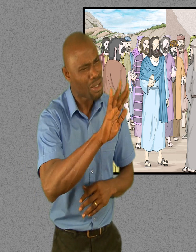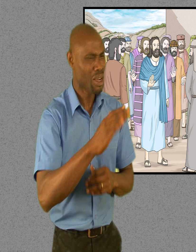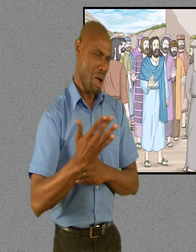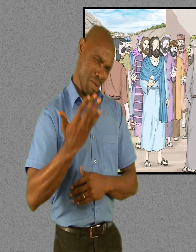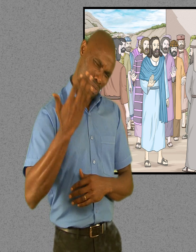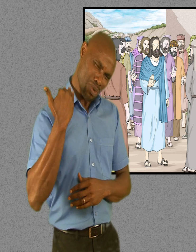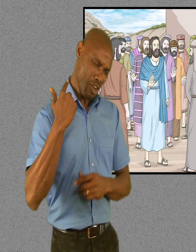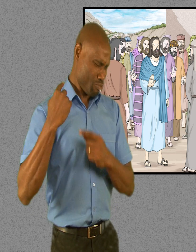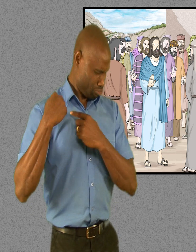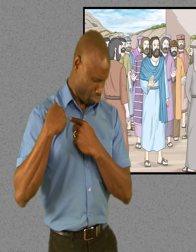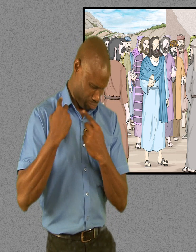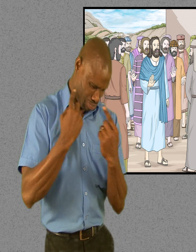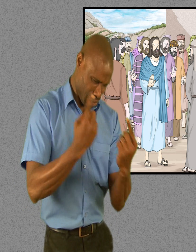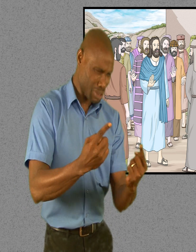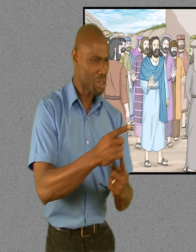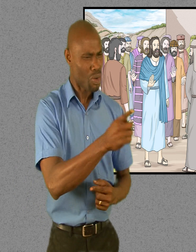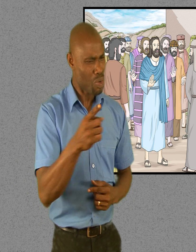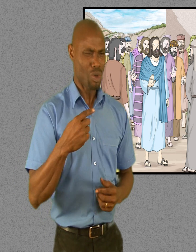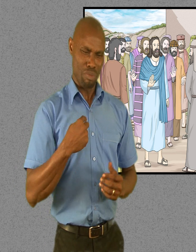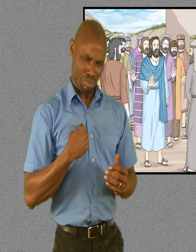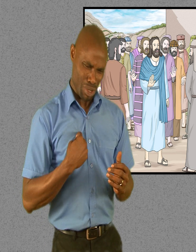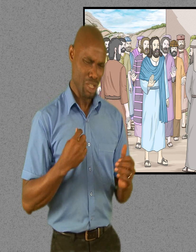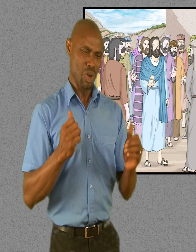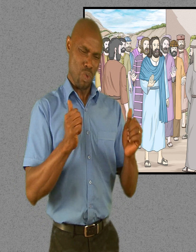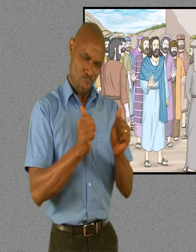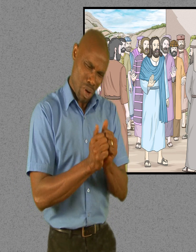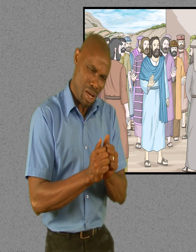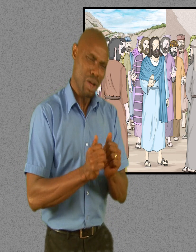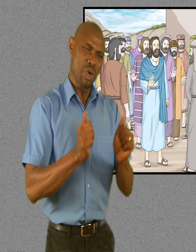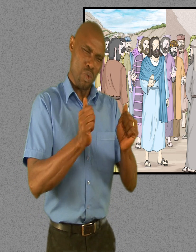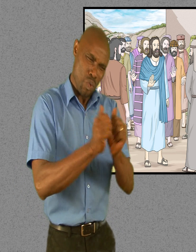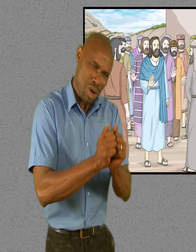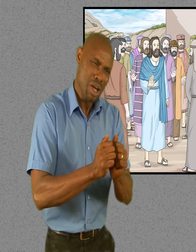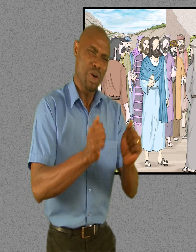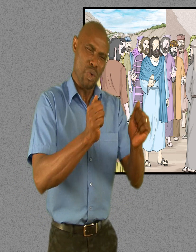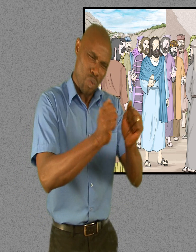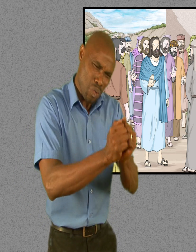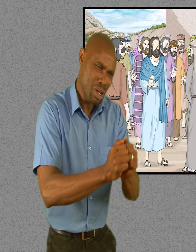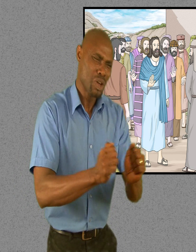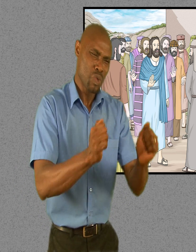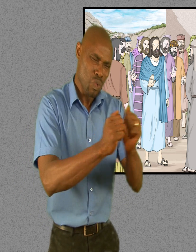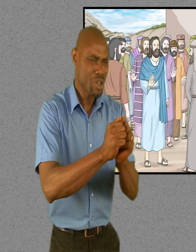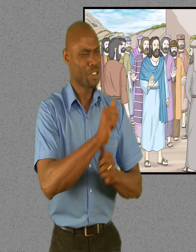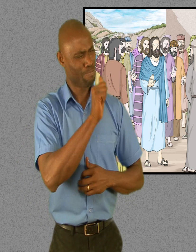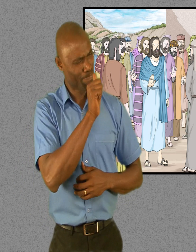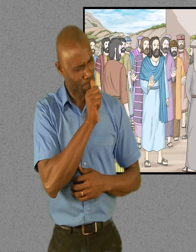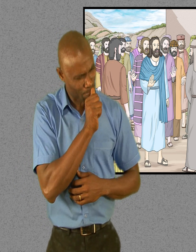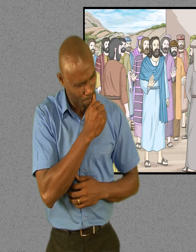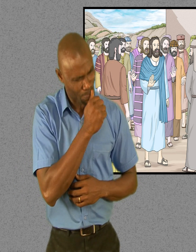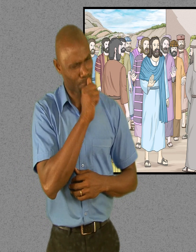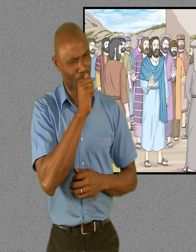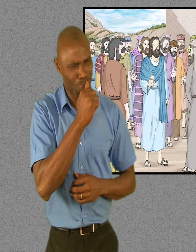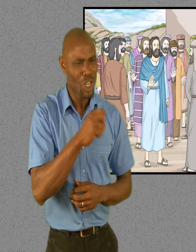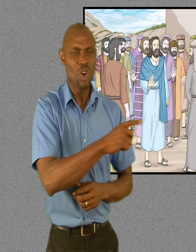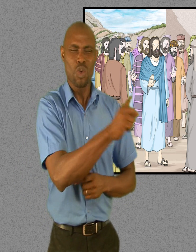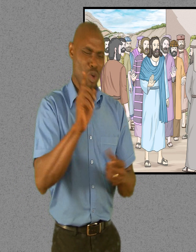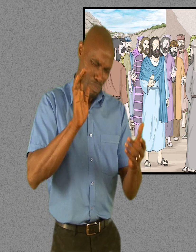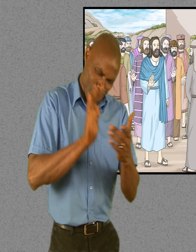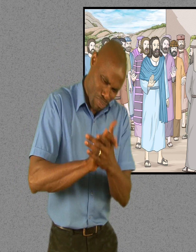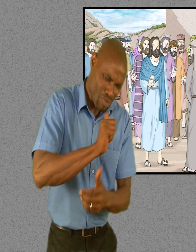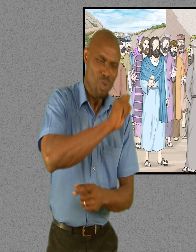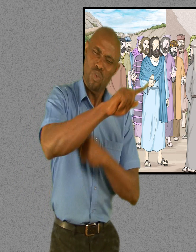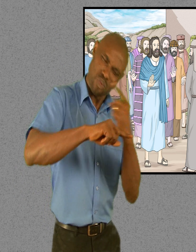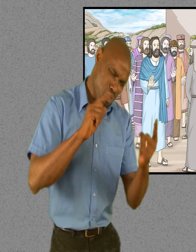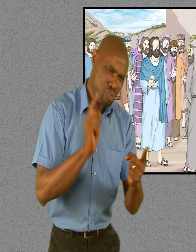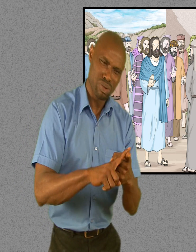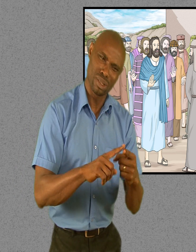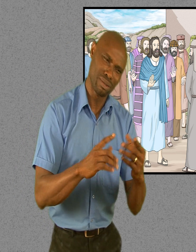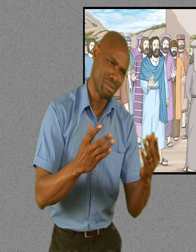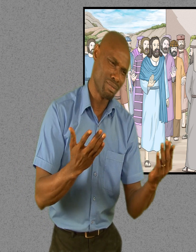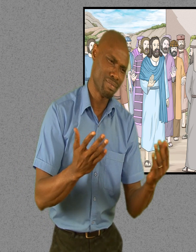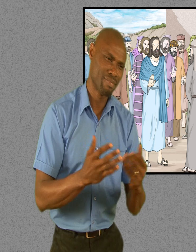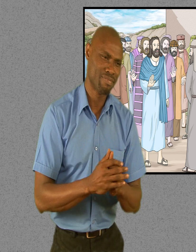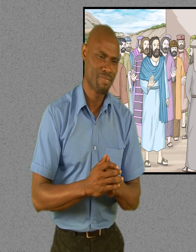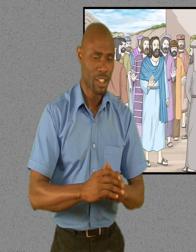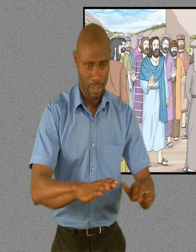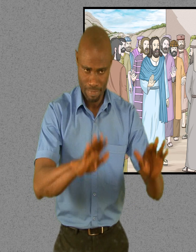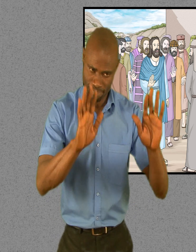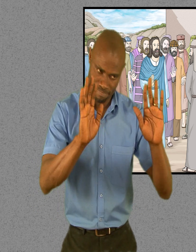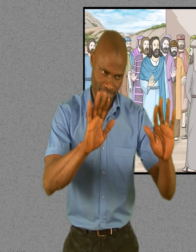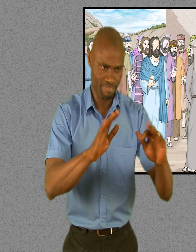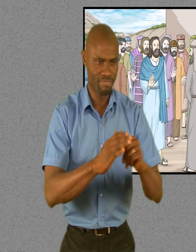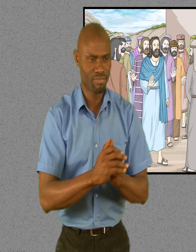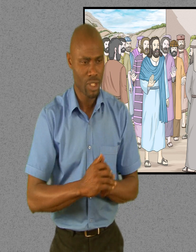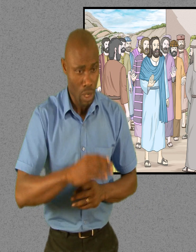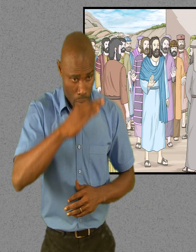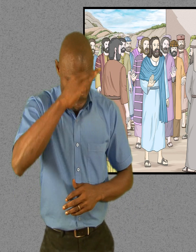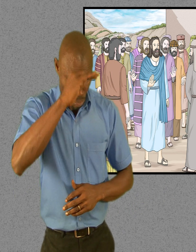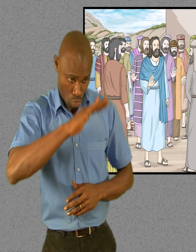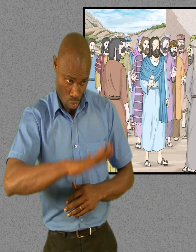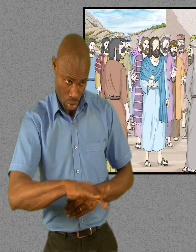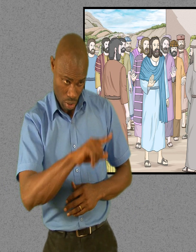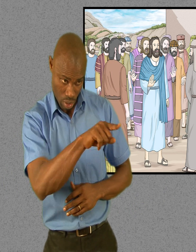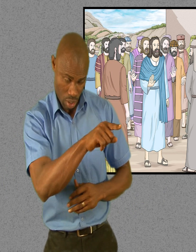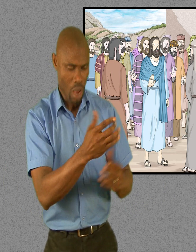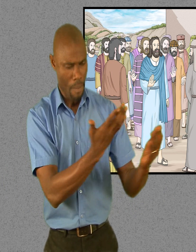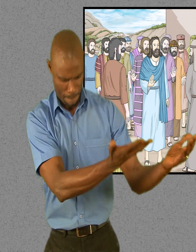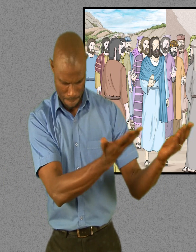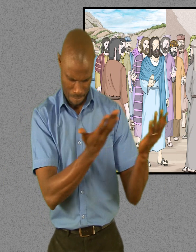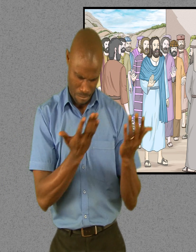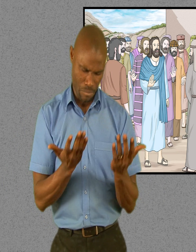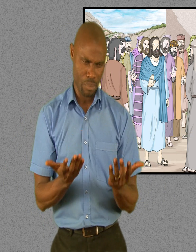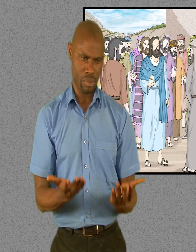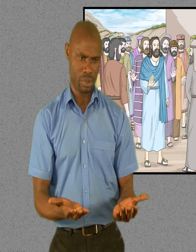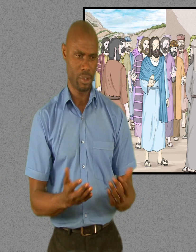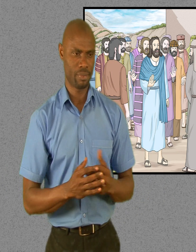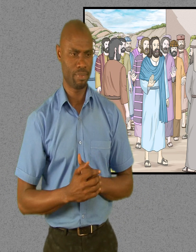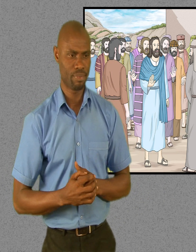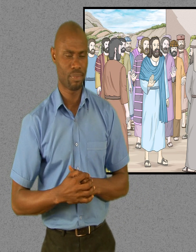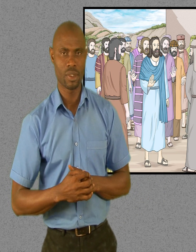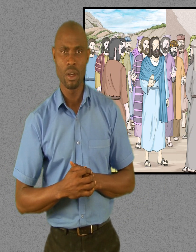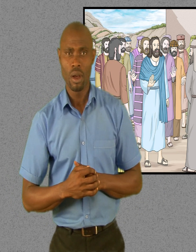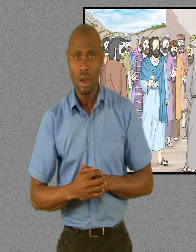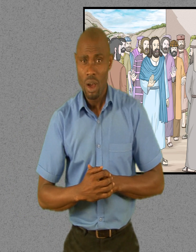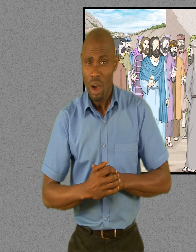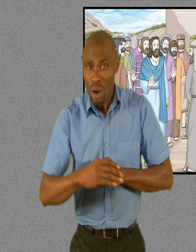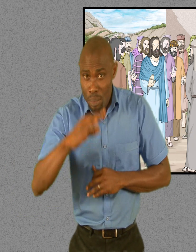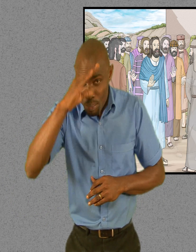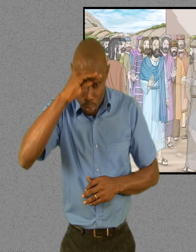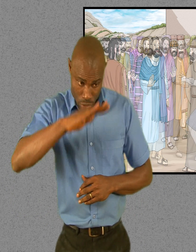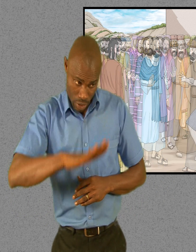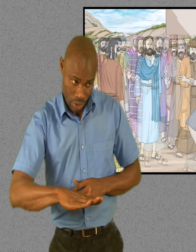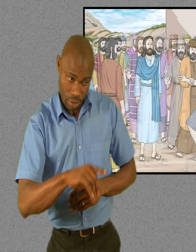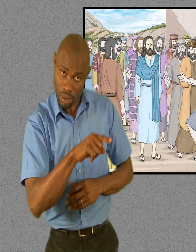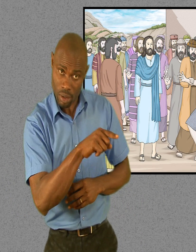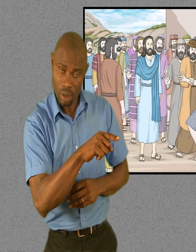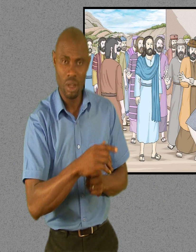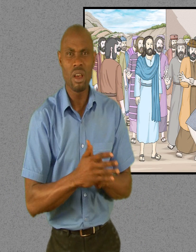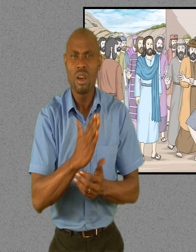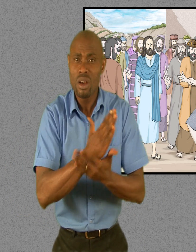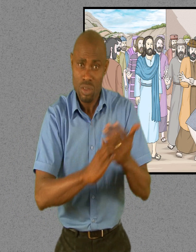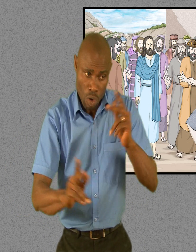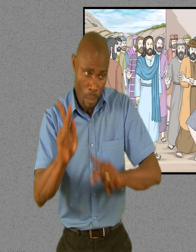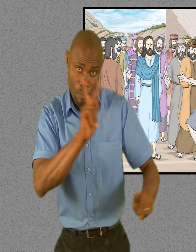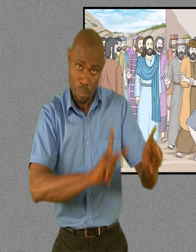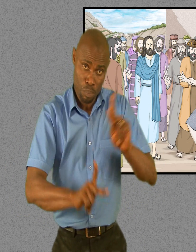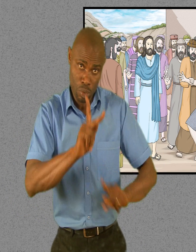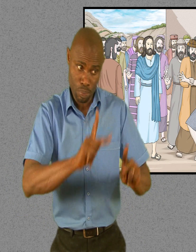How long must I put up with you? Bring the boy to Me.”